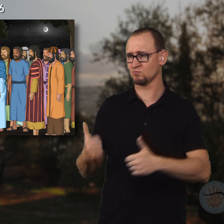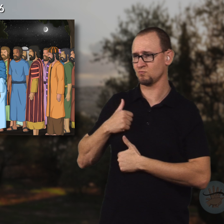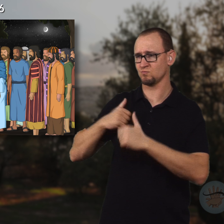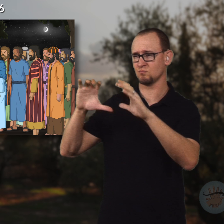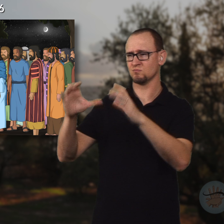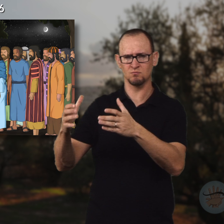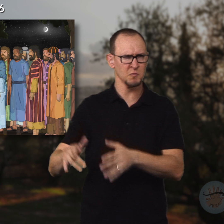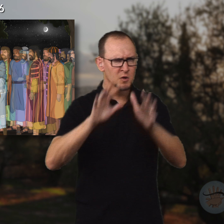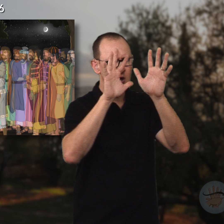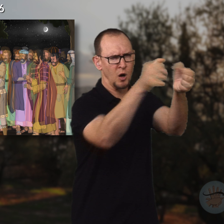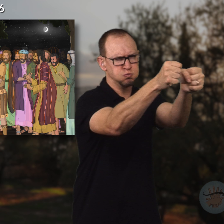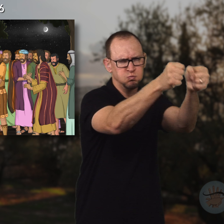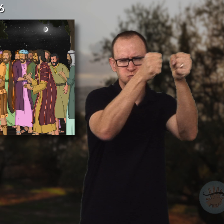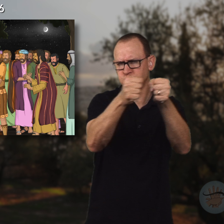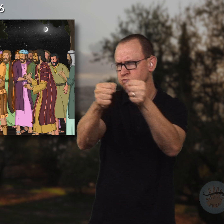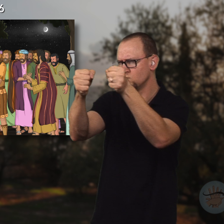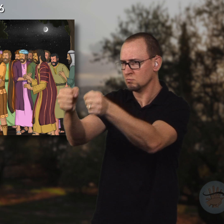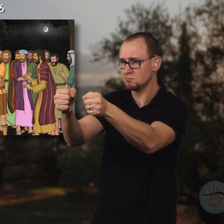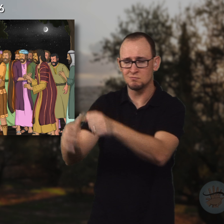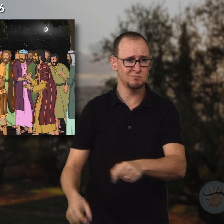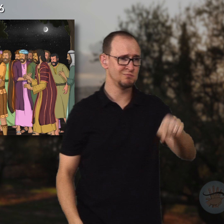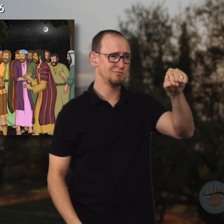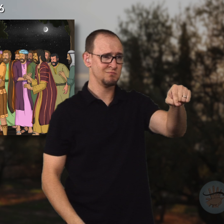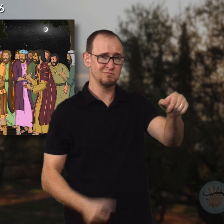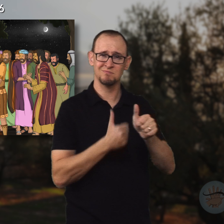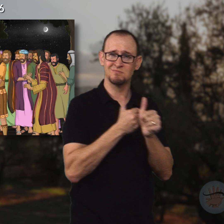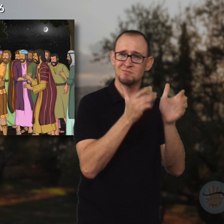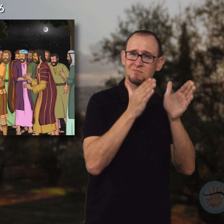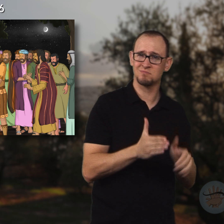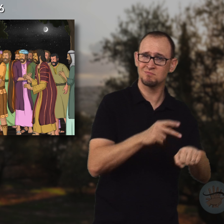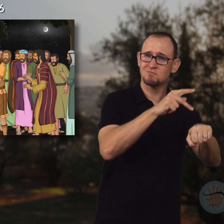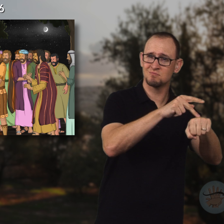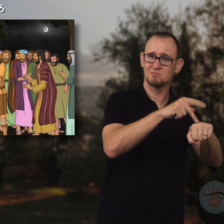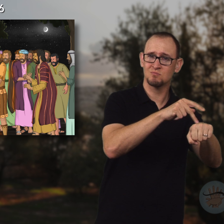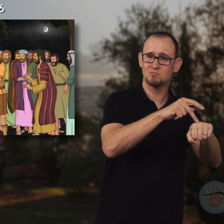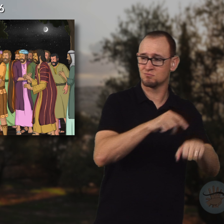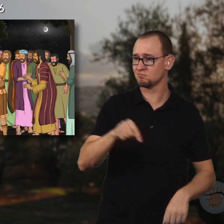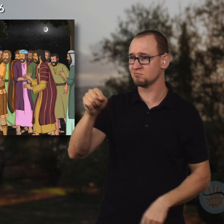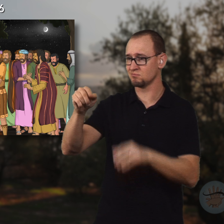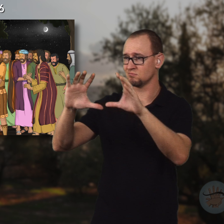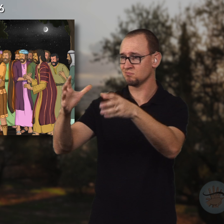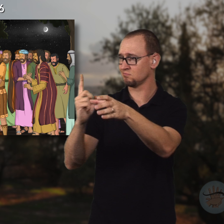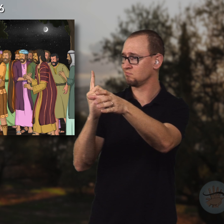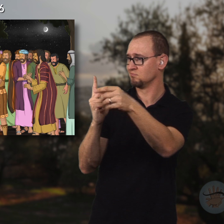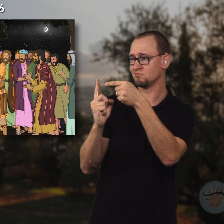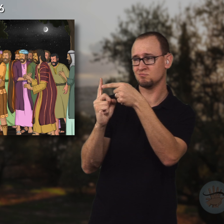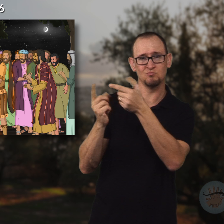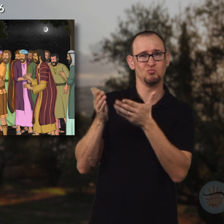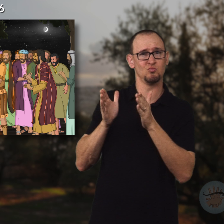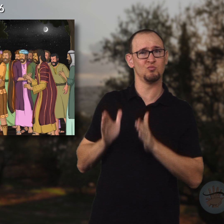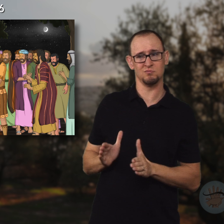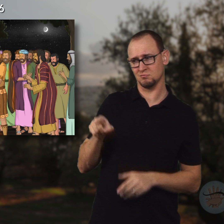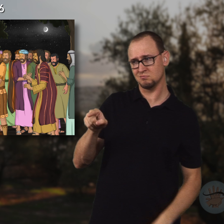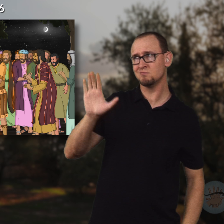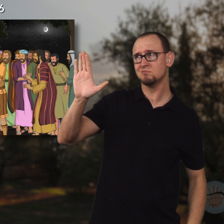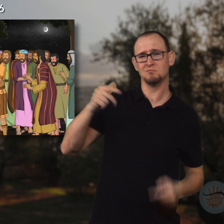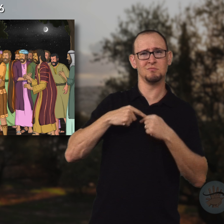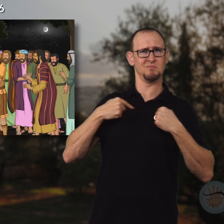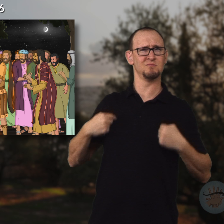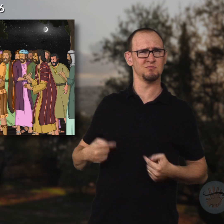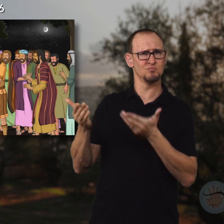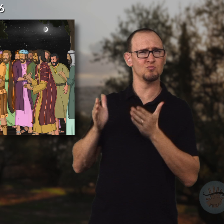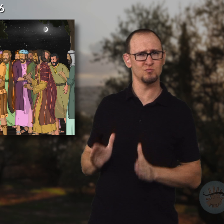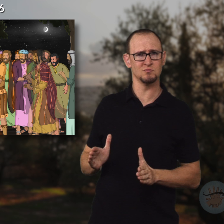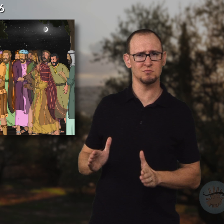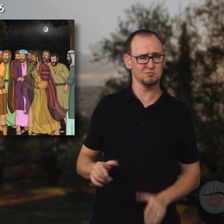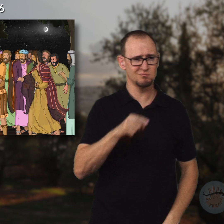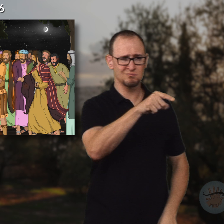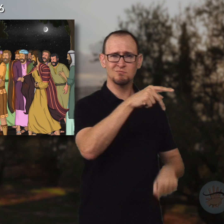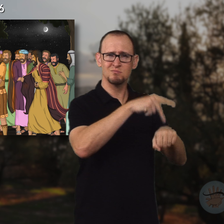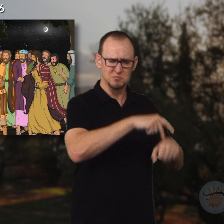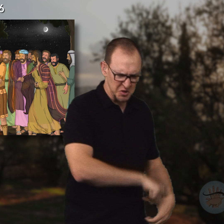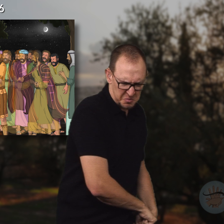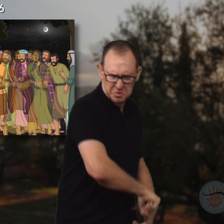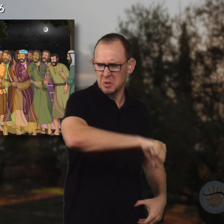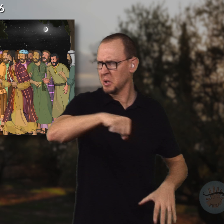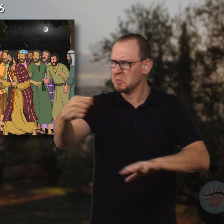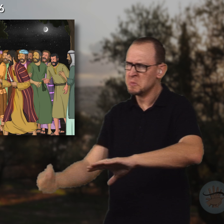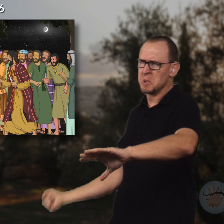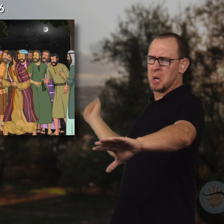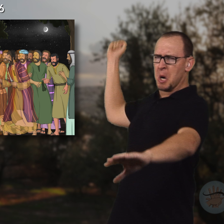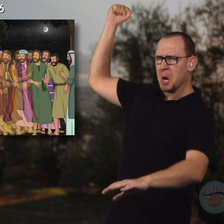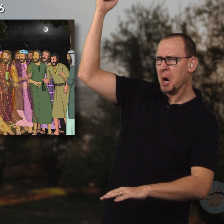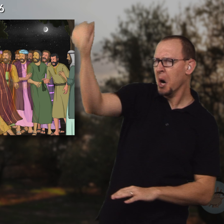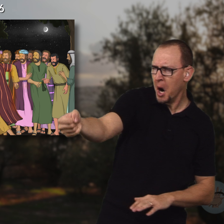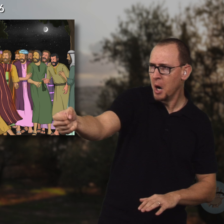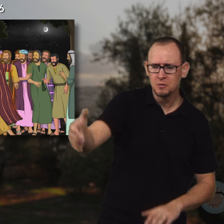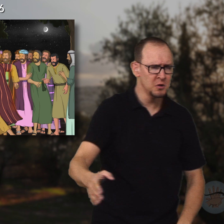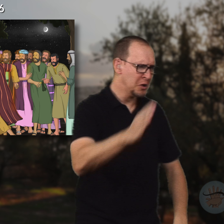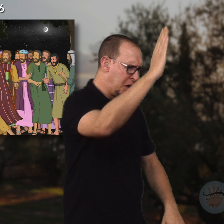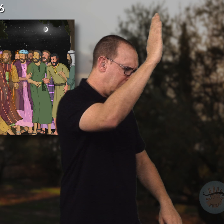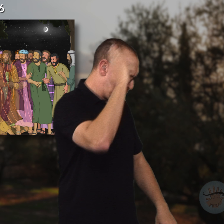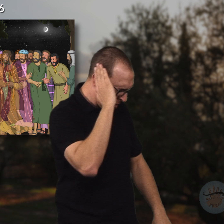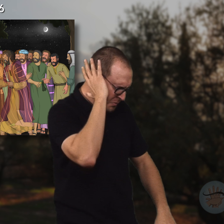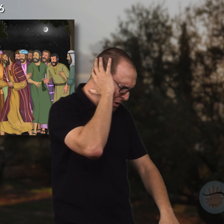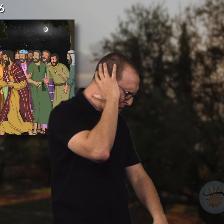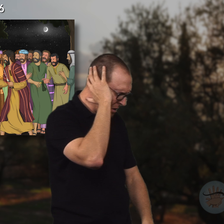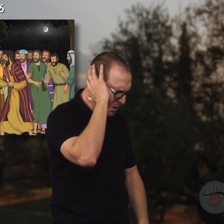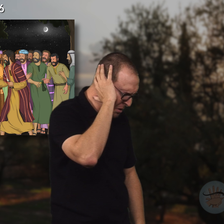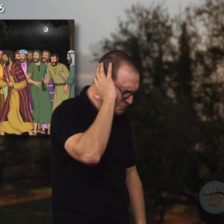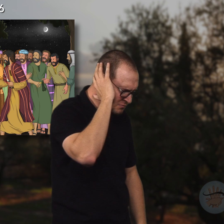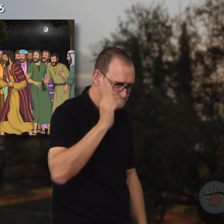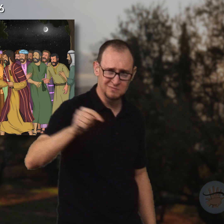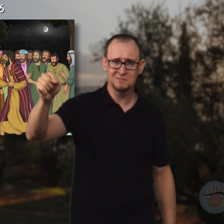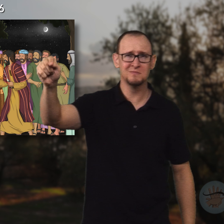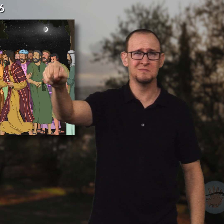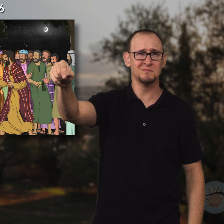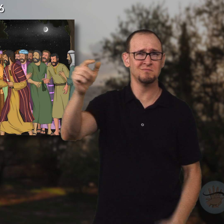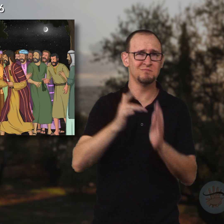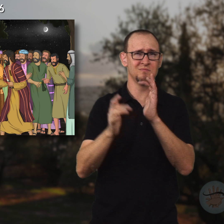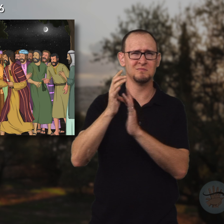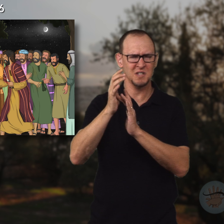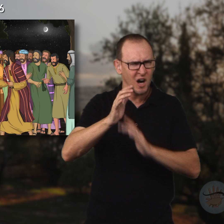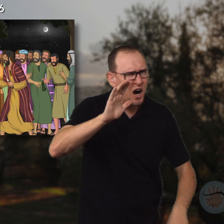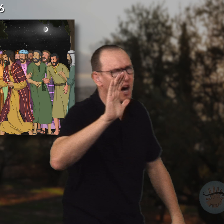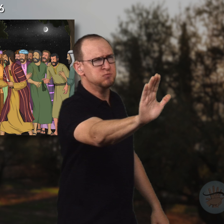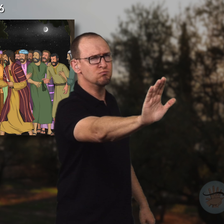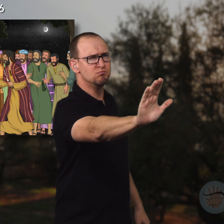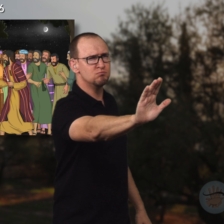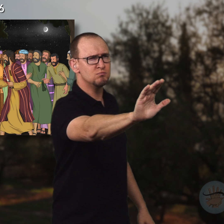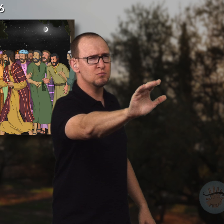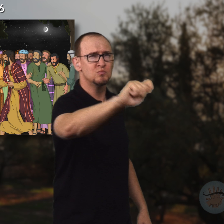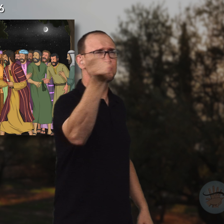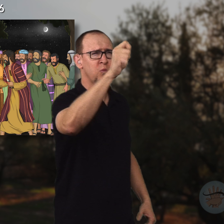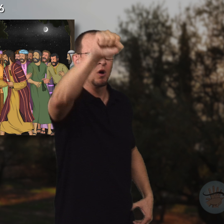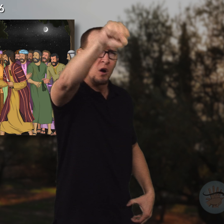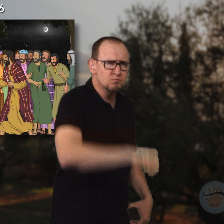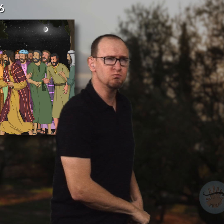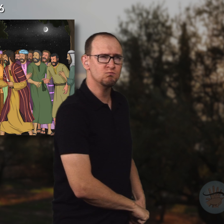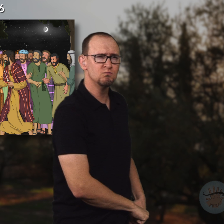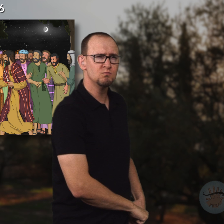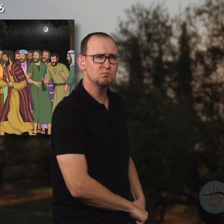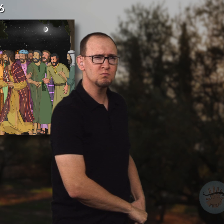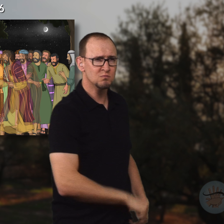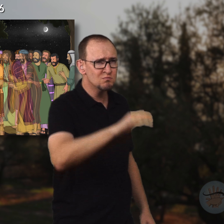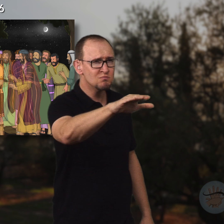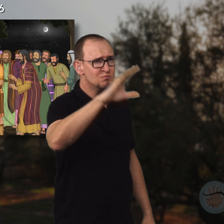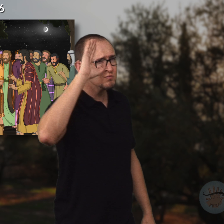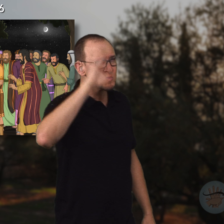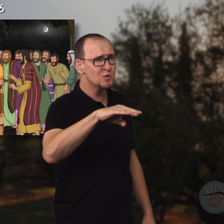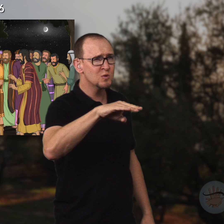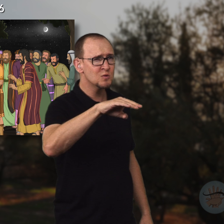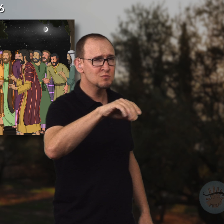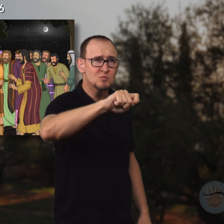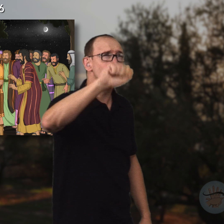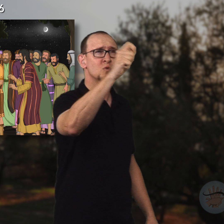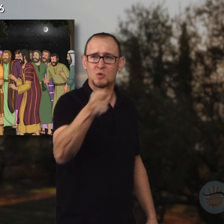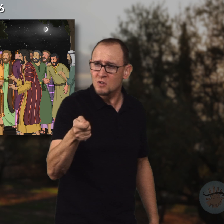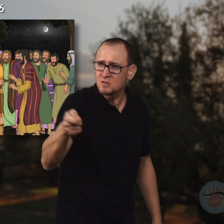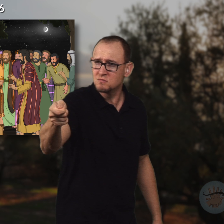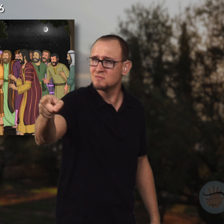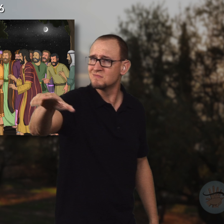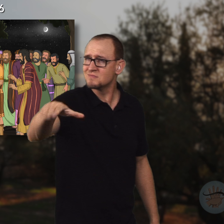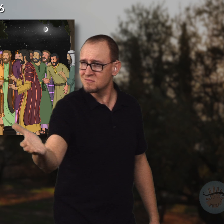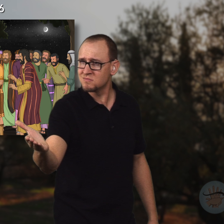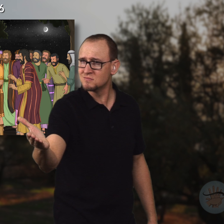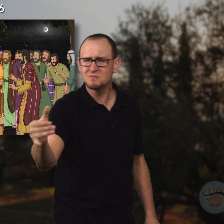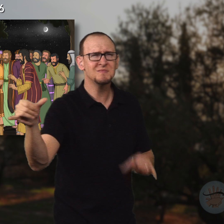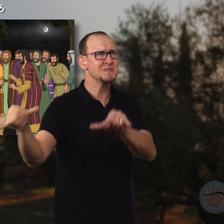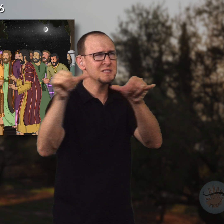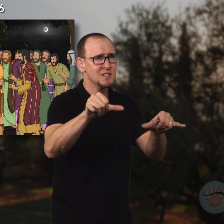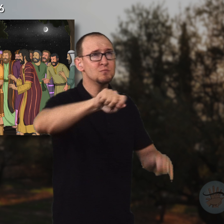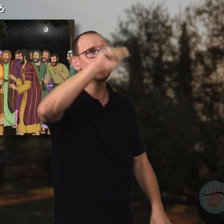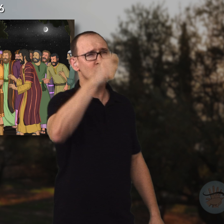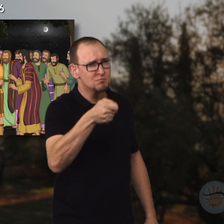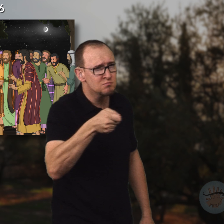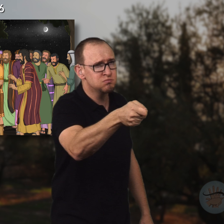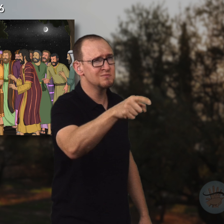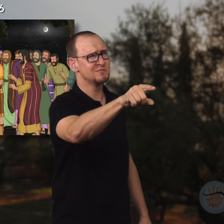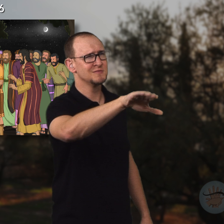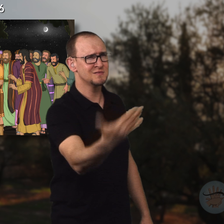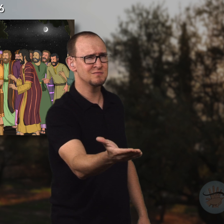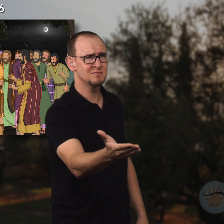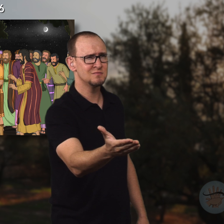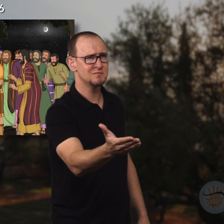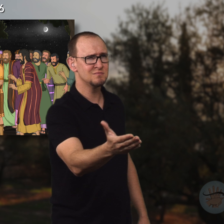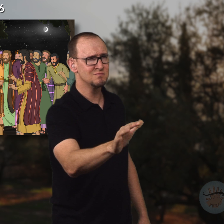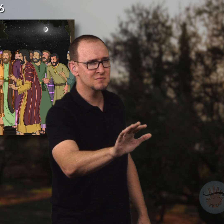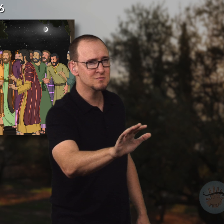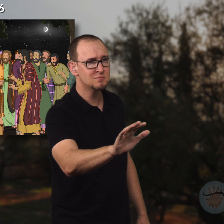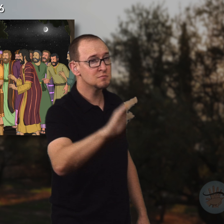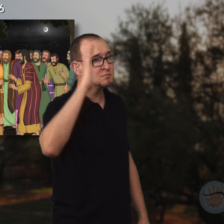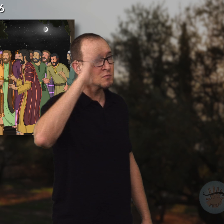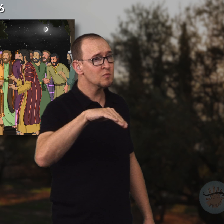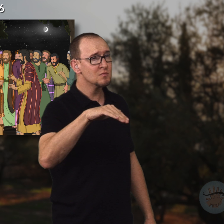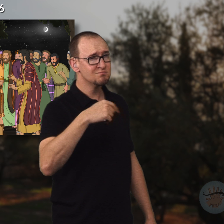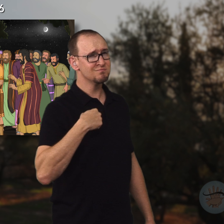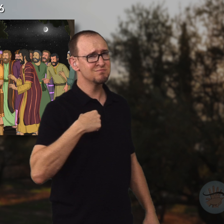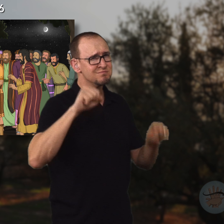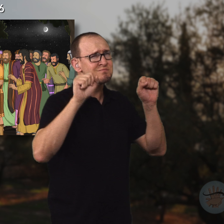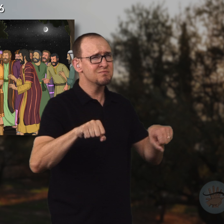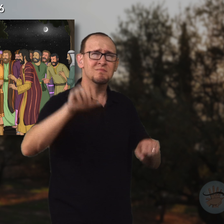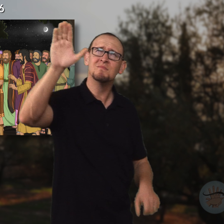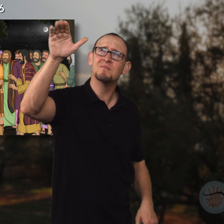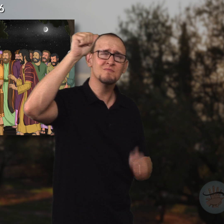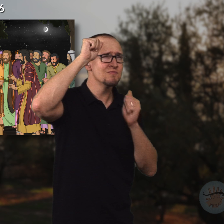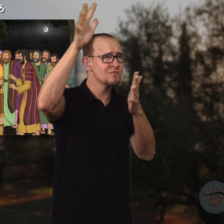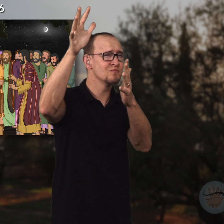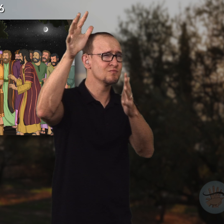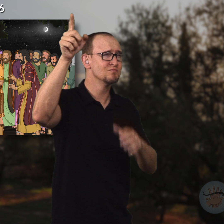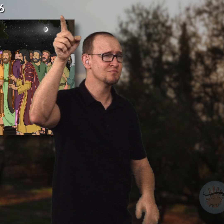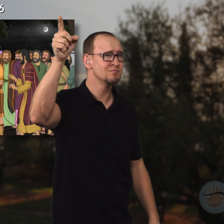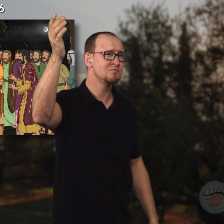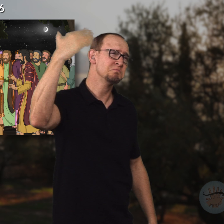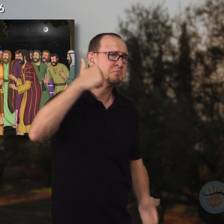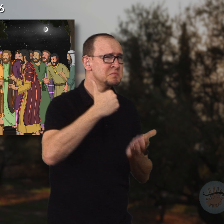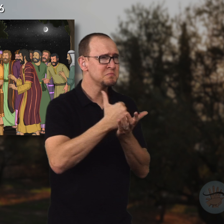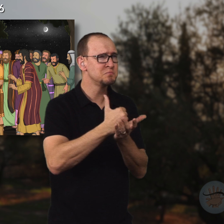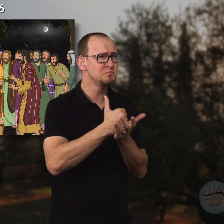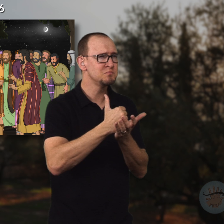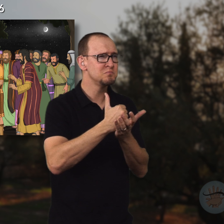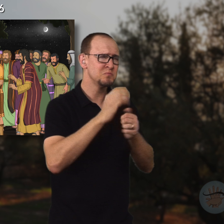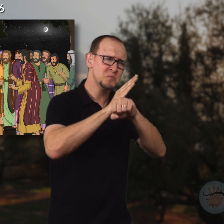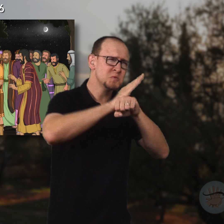Every day I sat teaching in the temple courts, and you did not arrest Me.